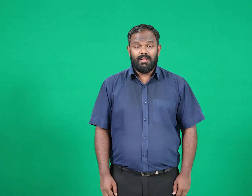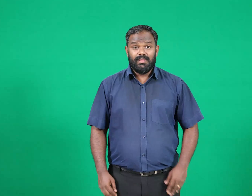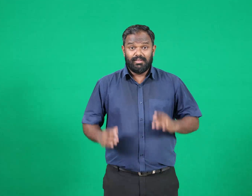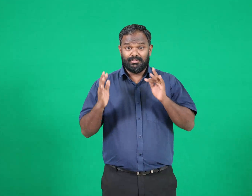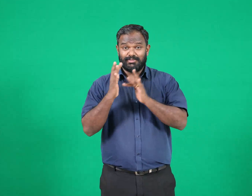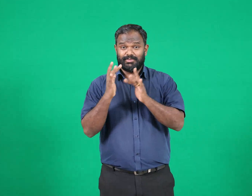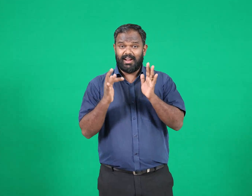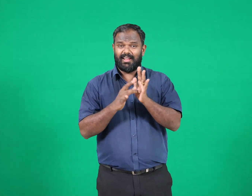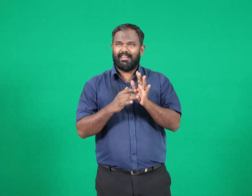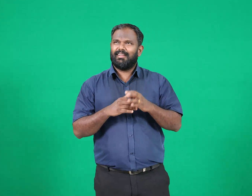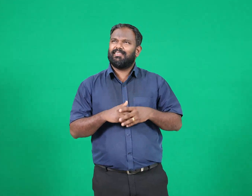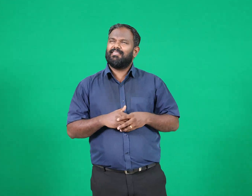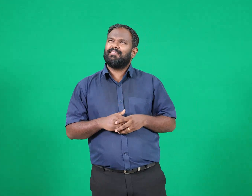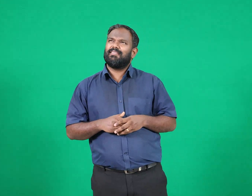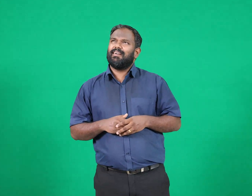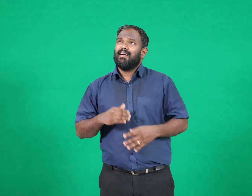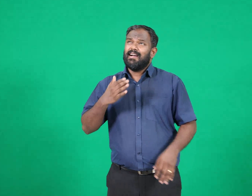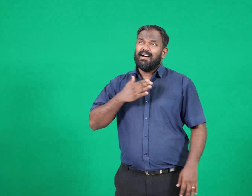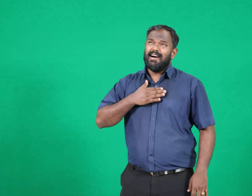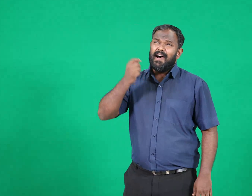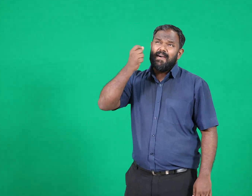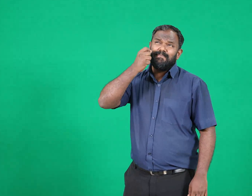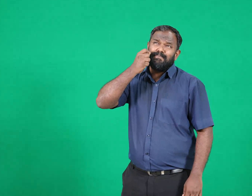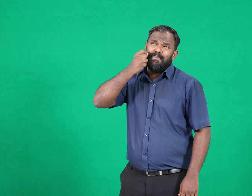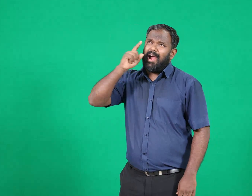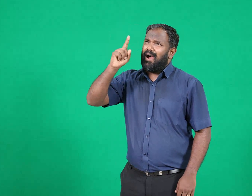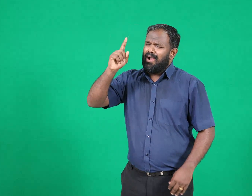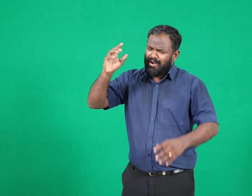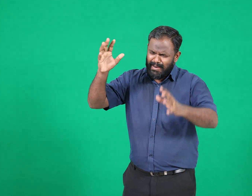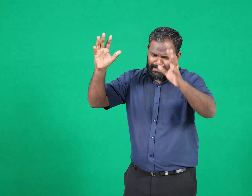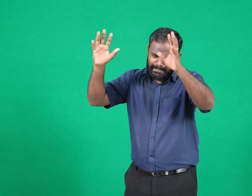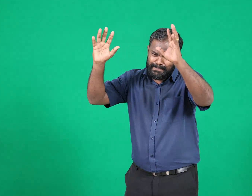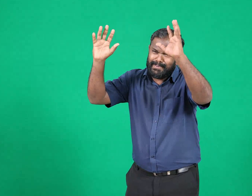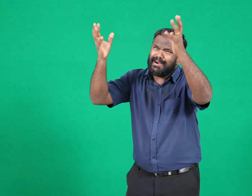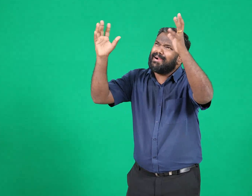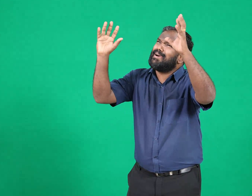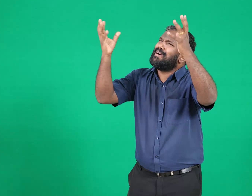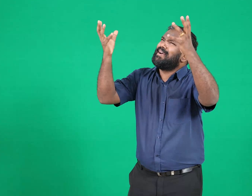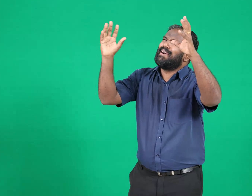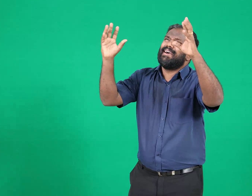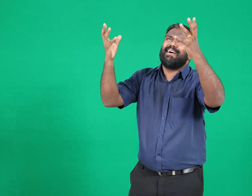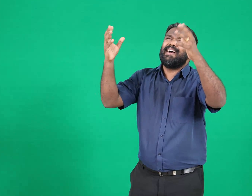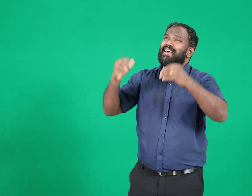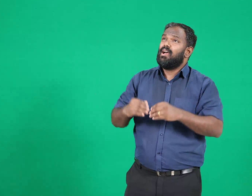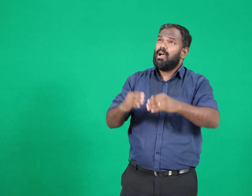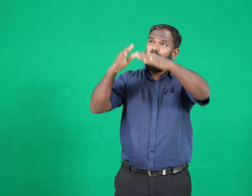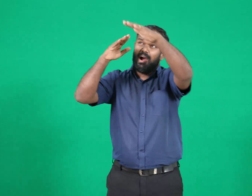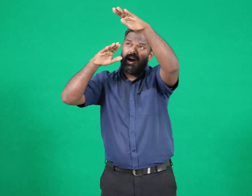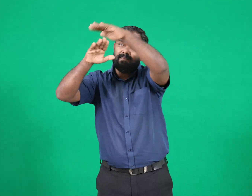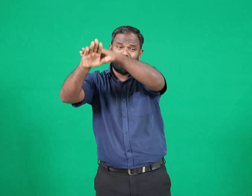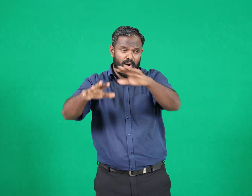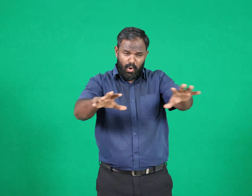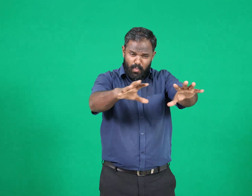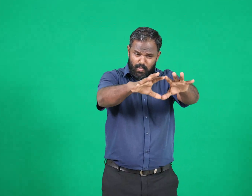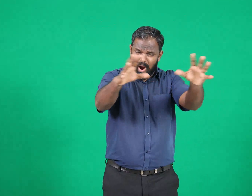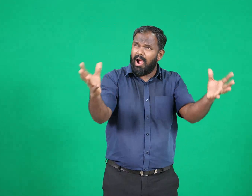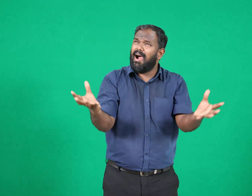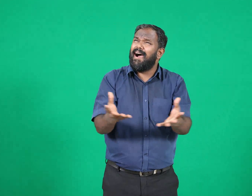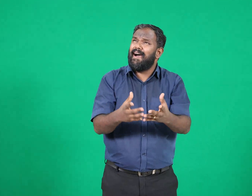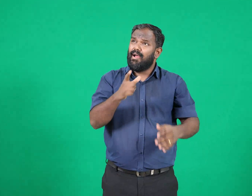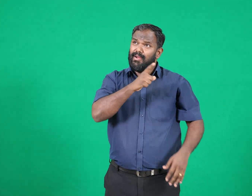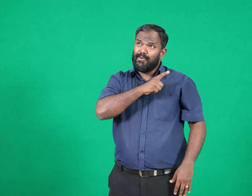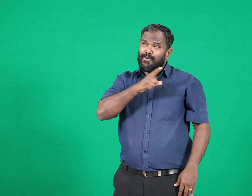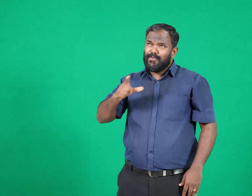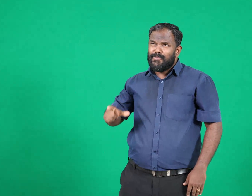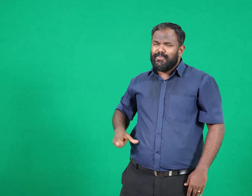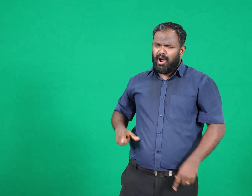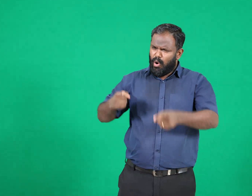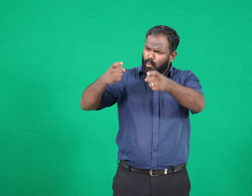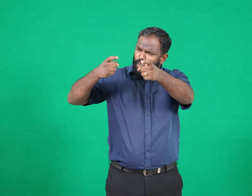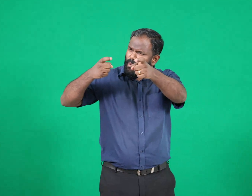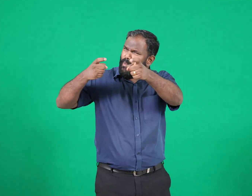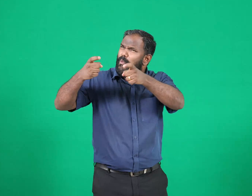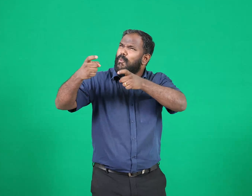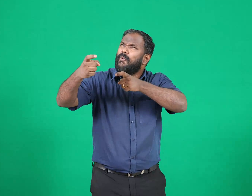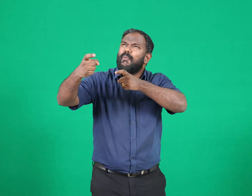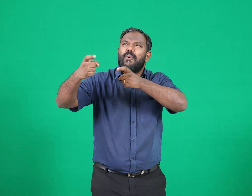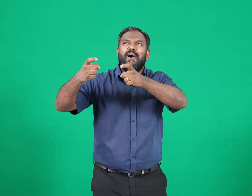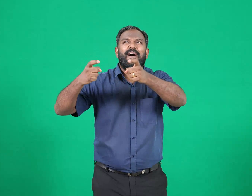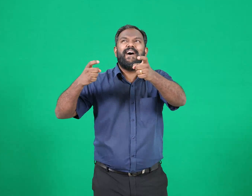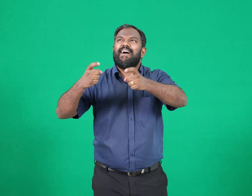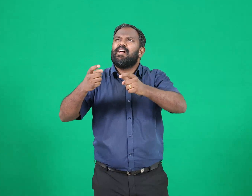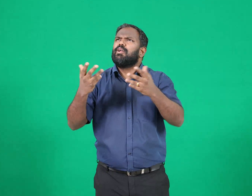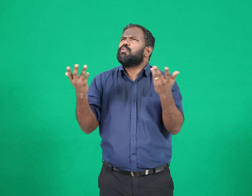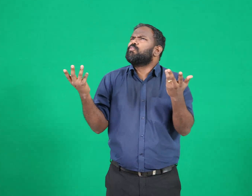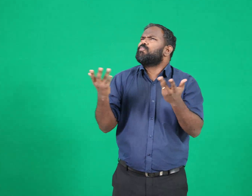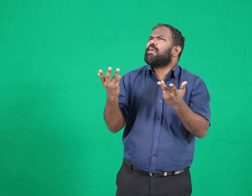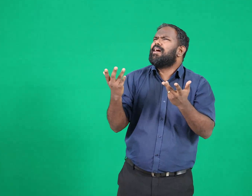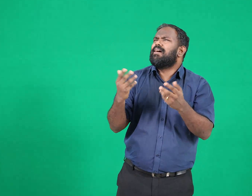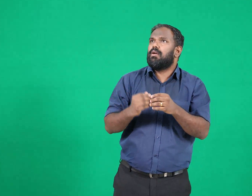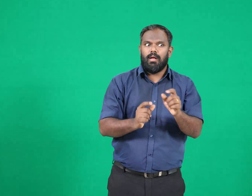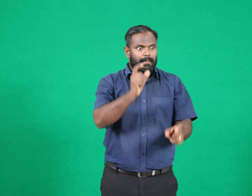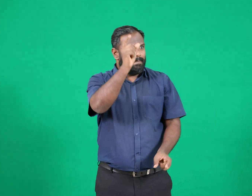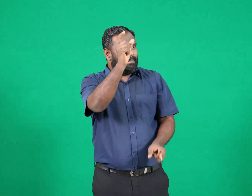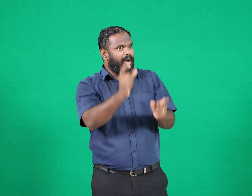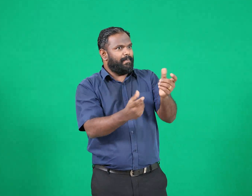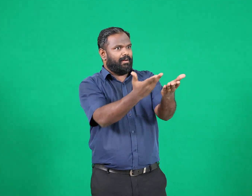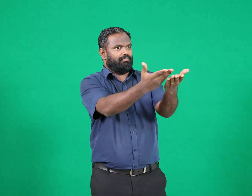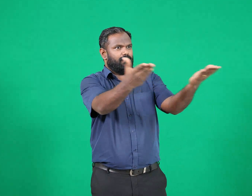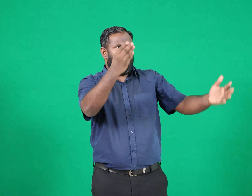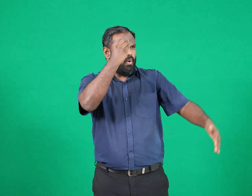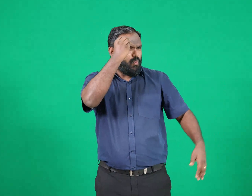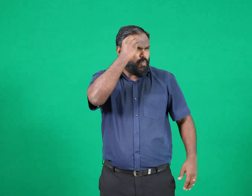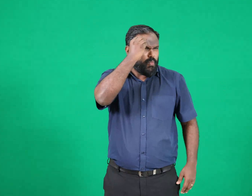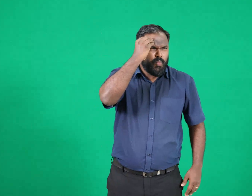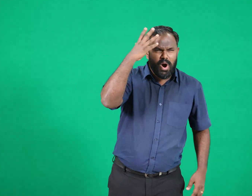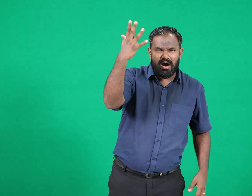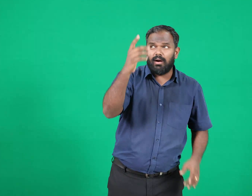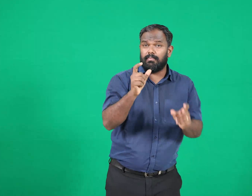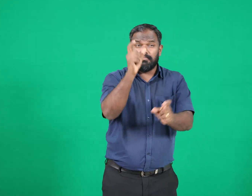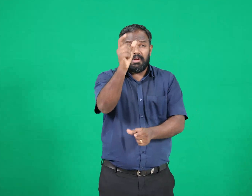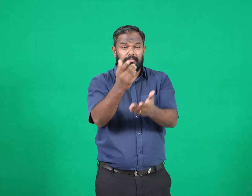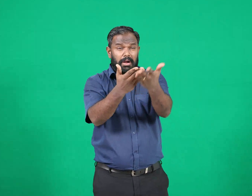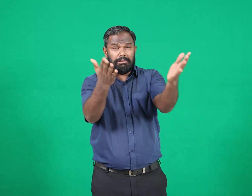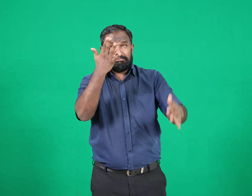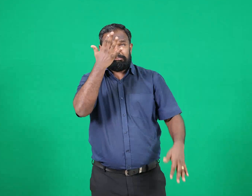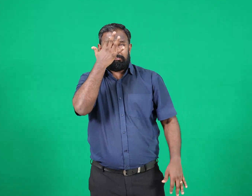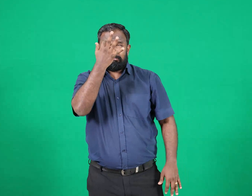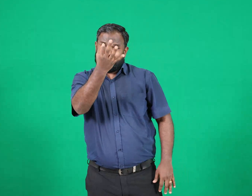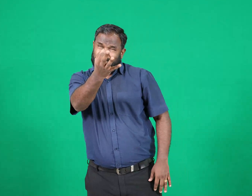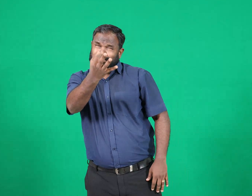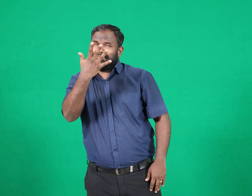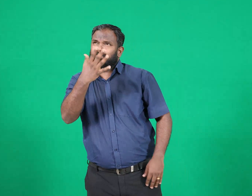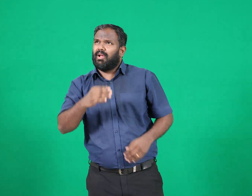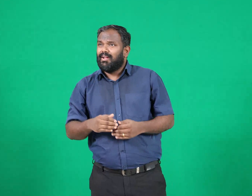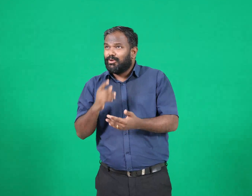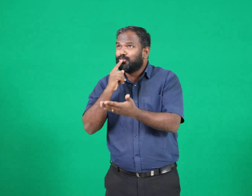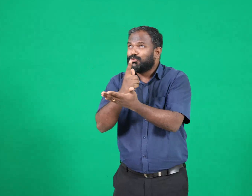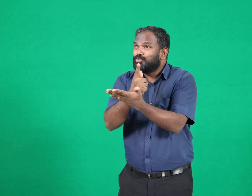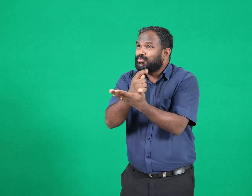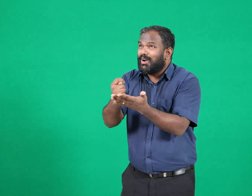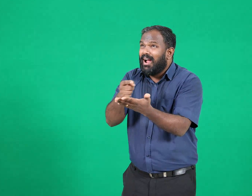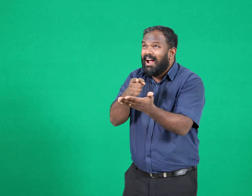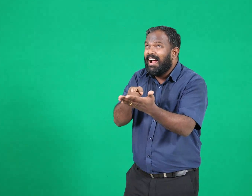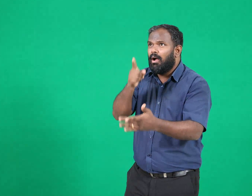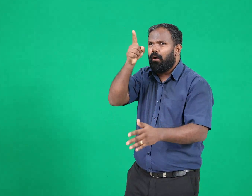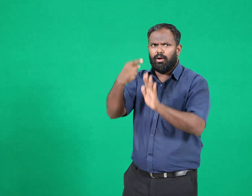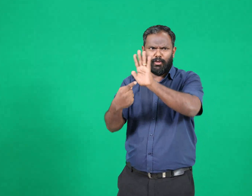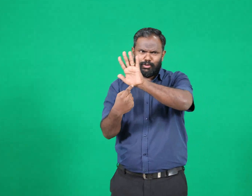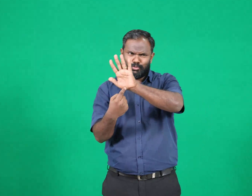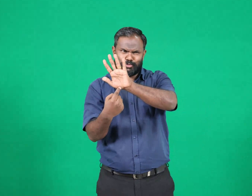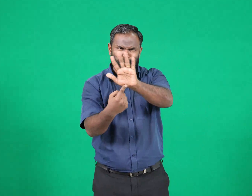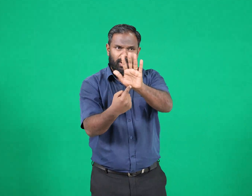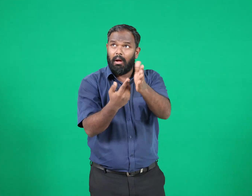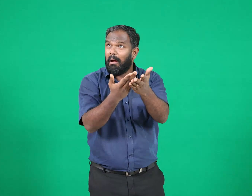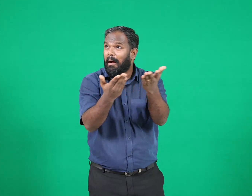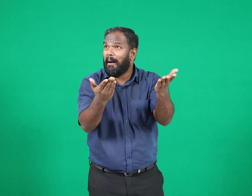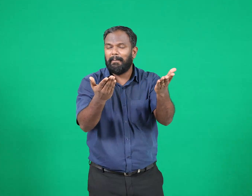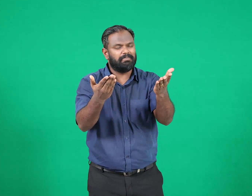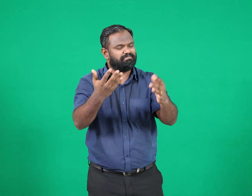Yes, Father, for this was well-pleasing in Your sight.